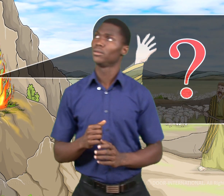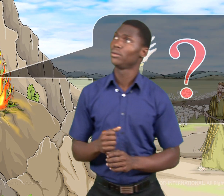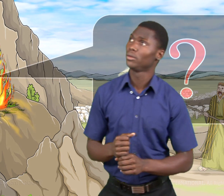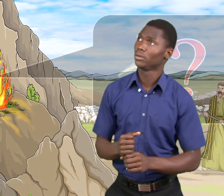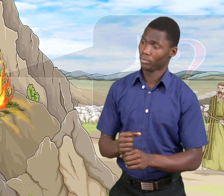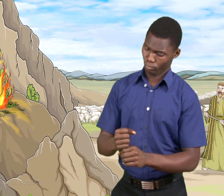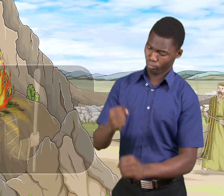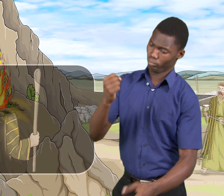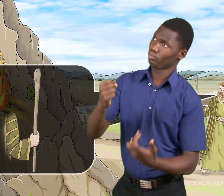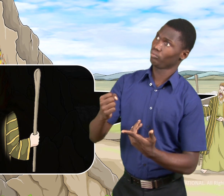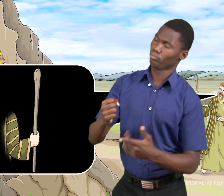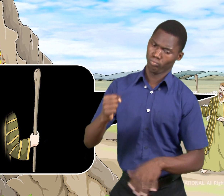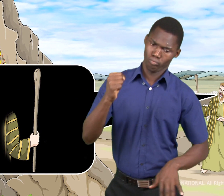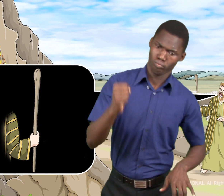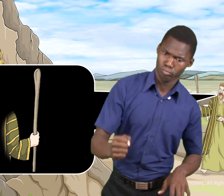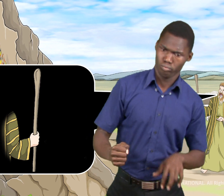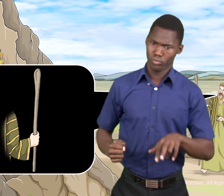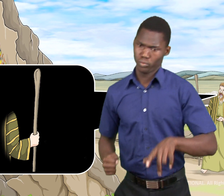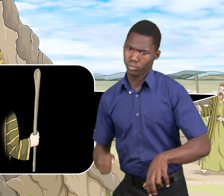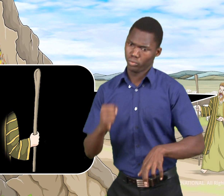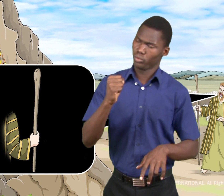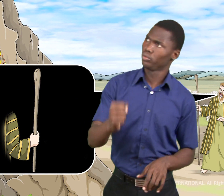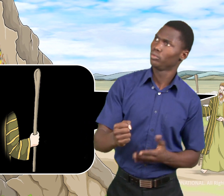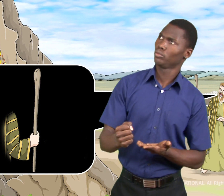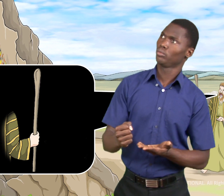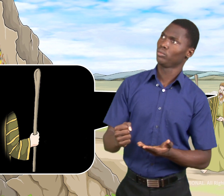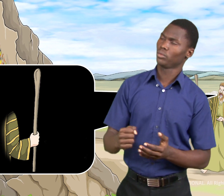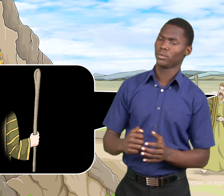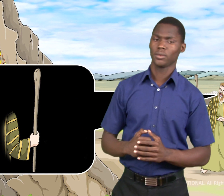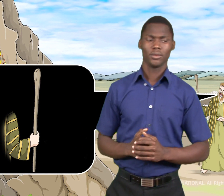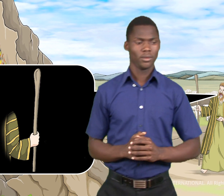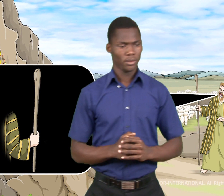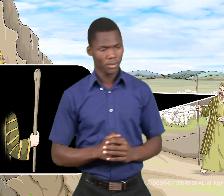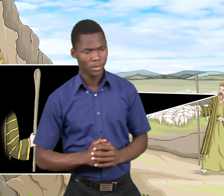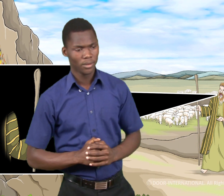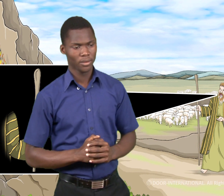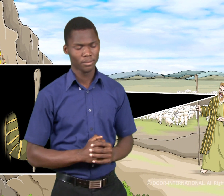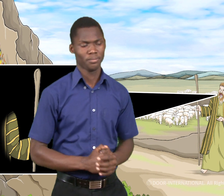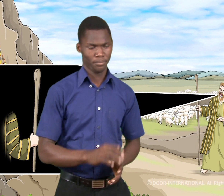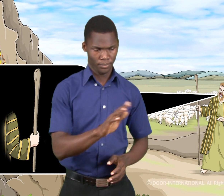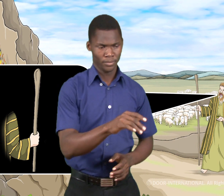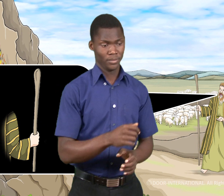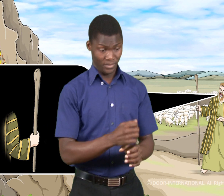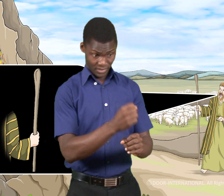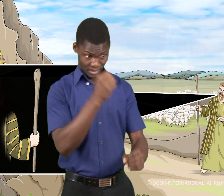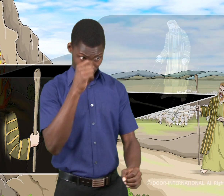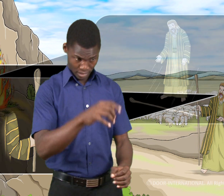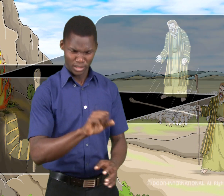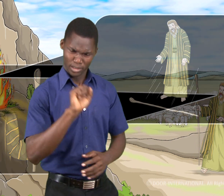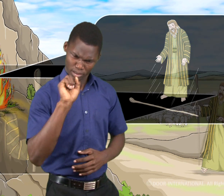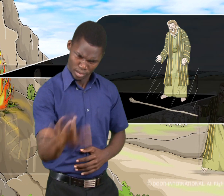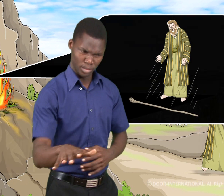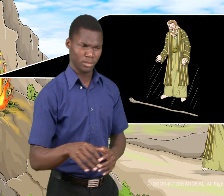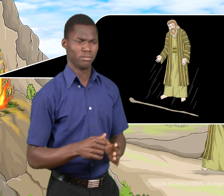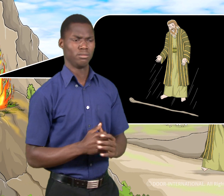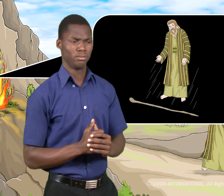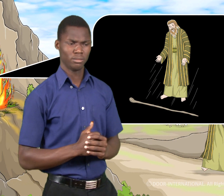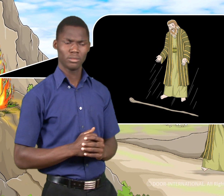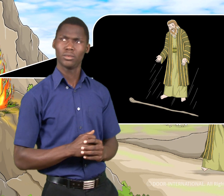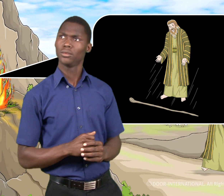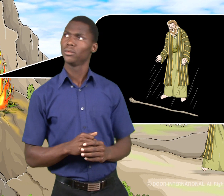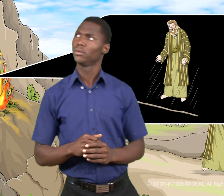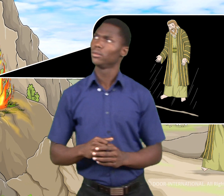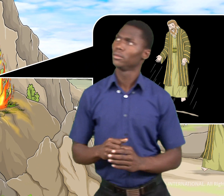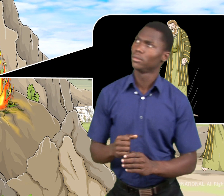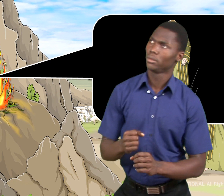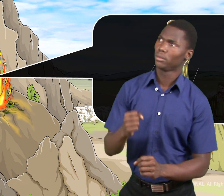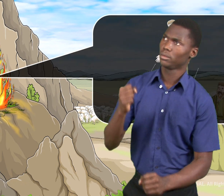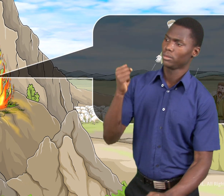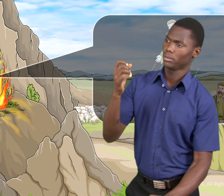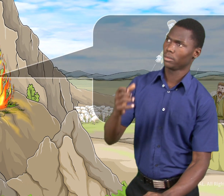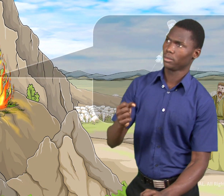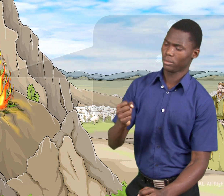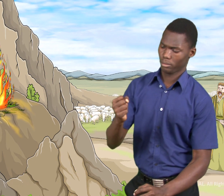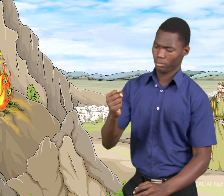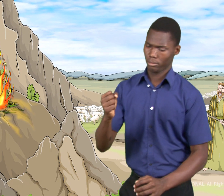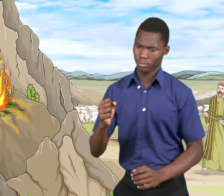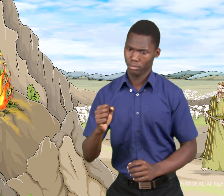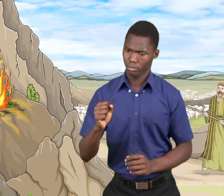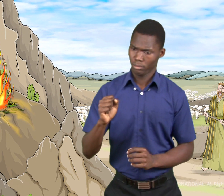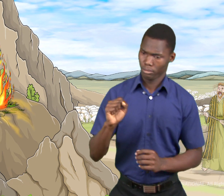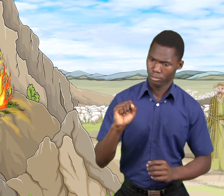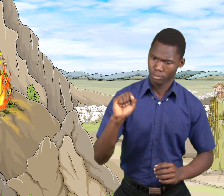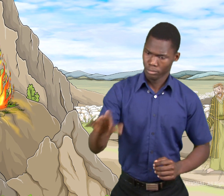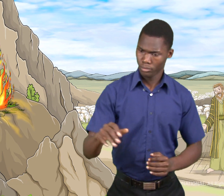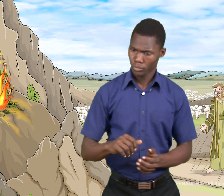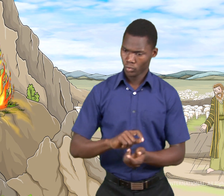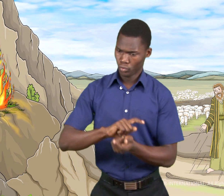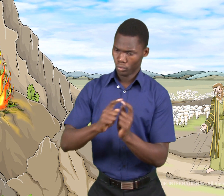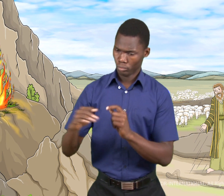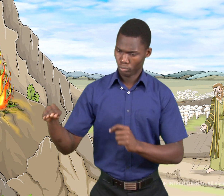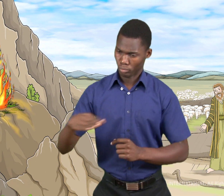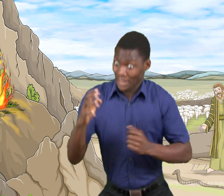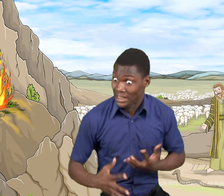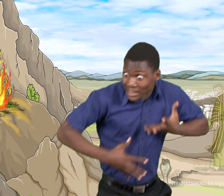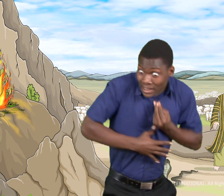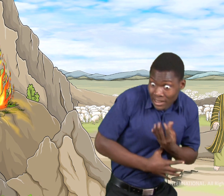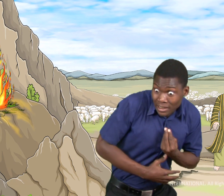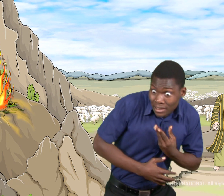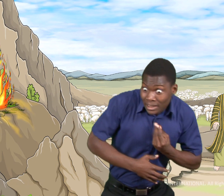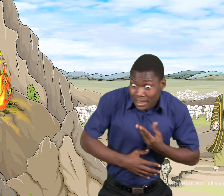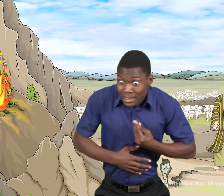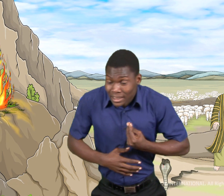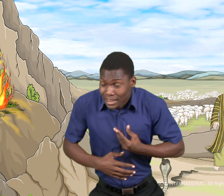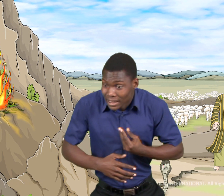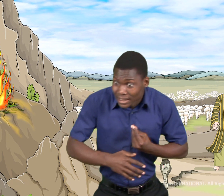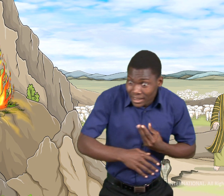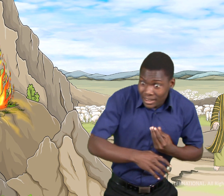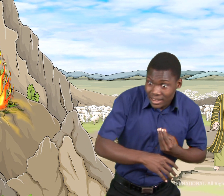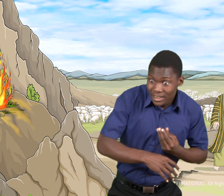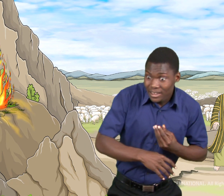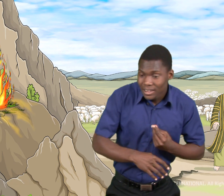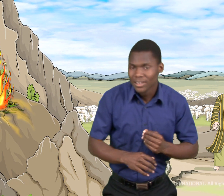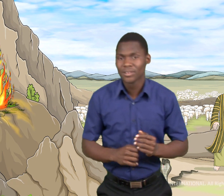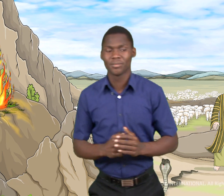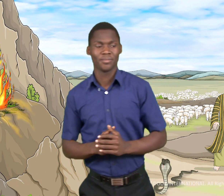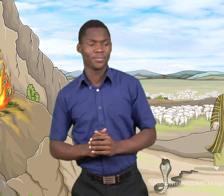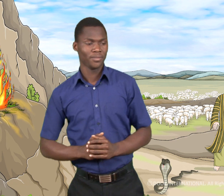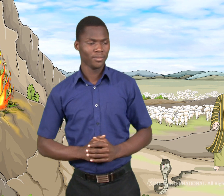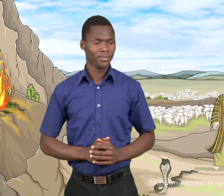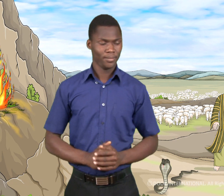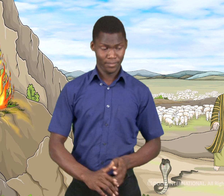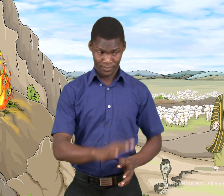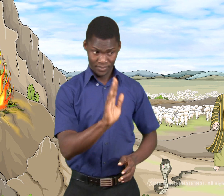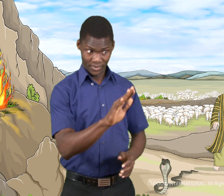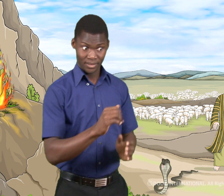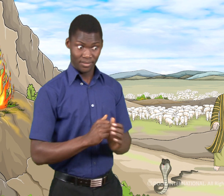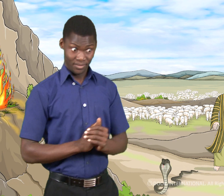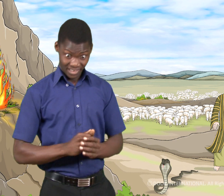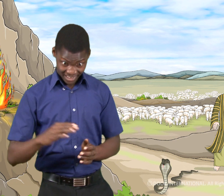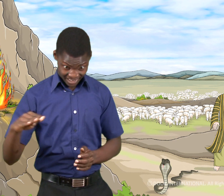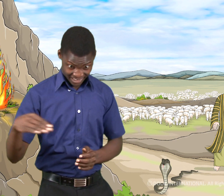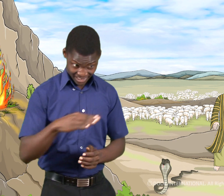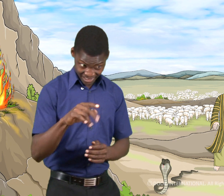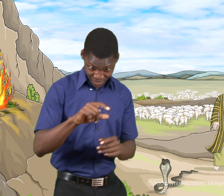“A staff,” he replied. “Throw it on the ground,” said the LORD.